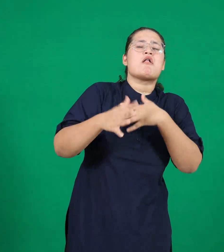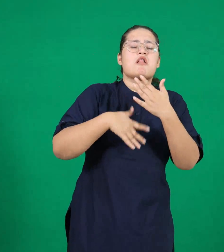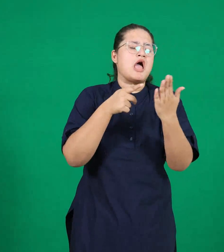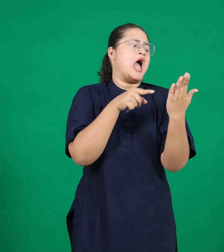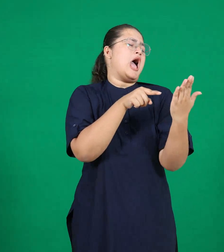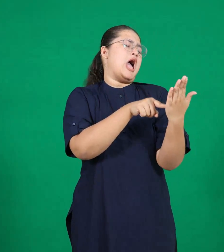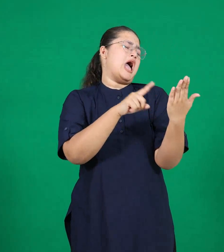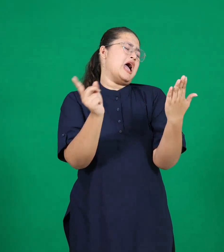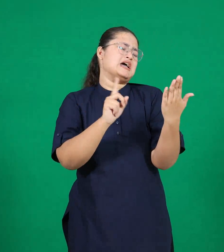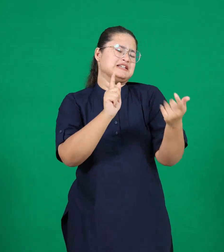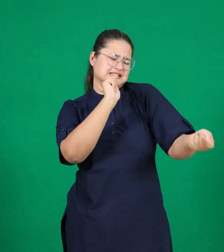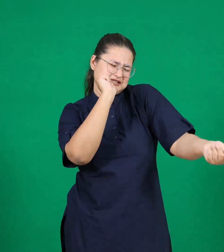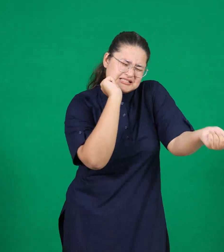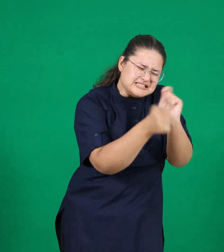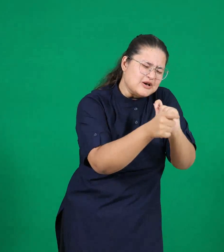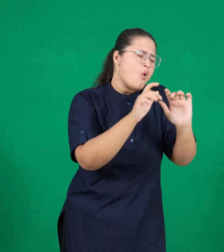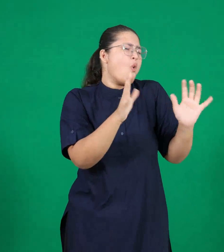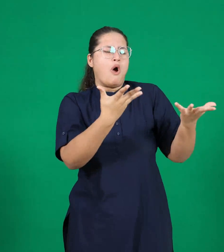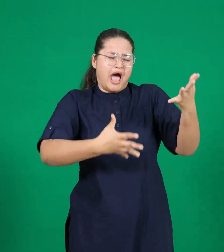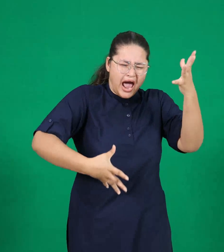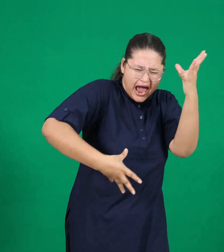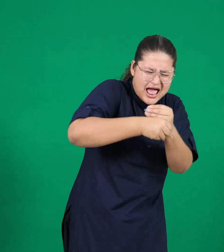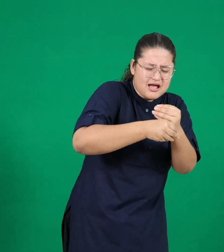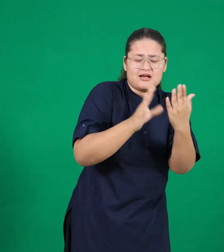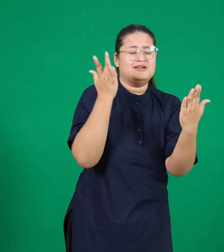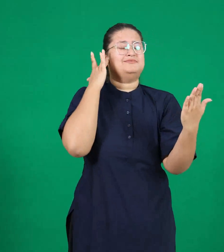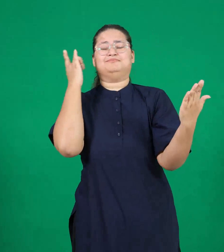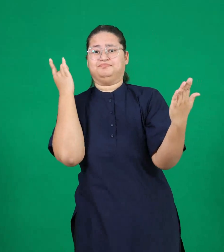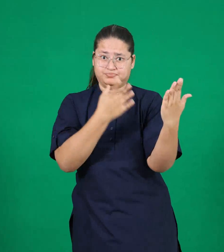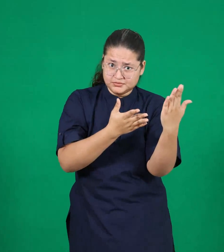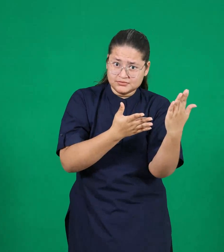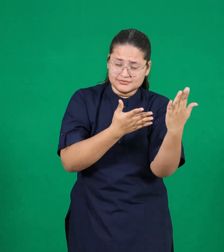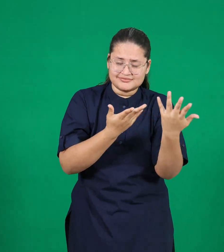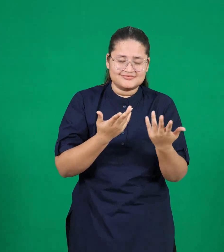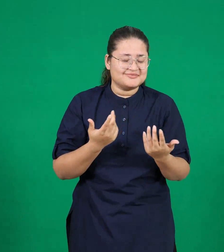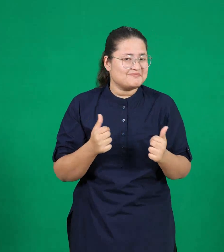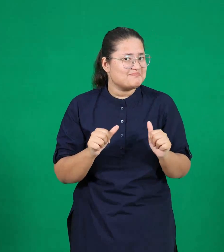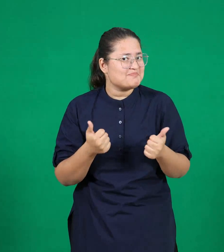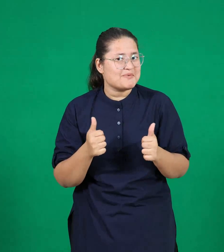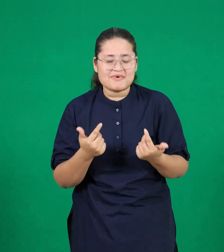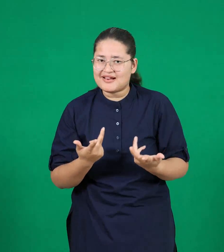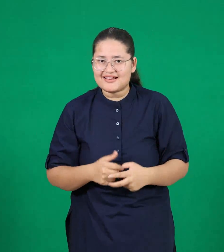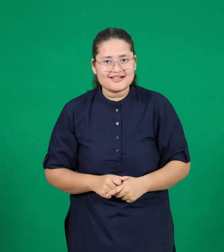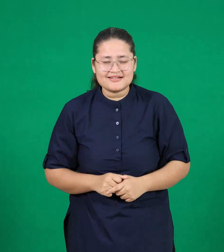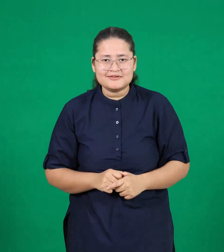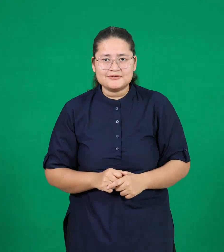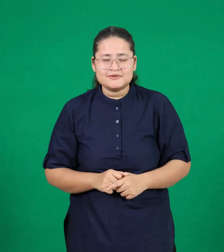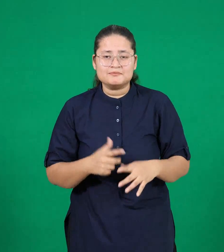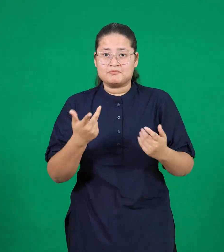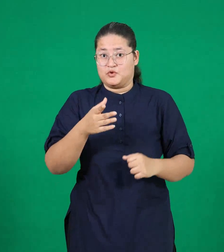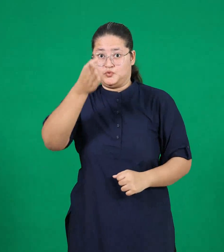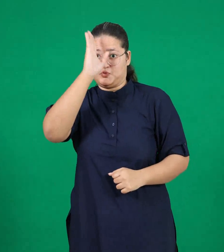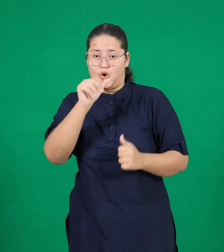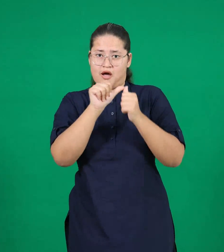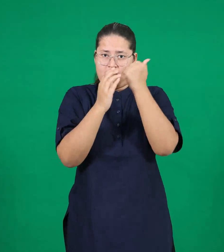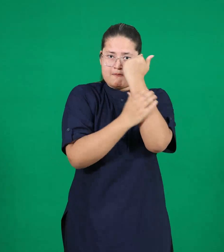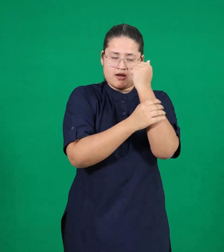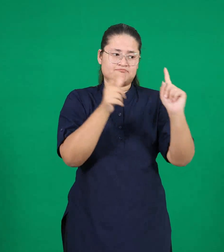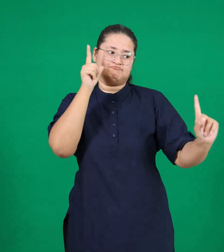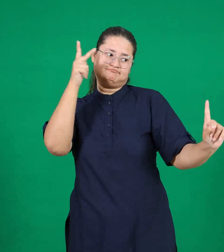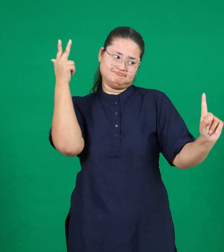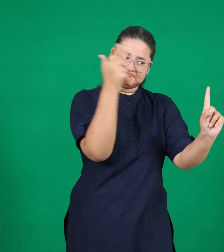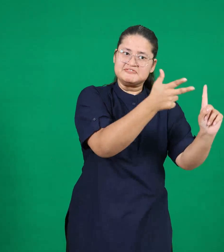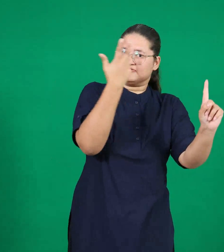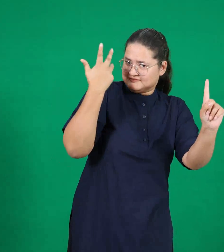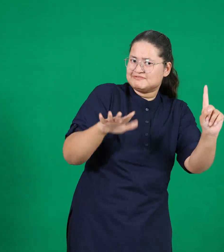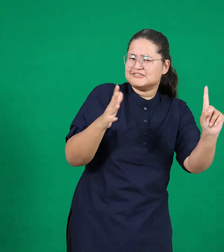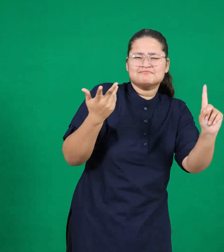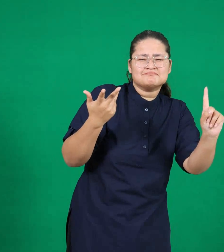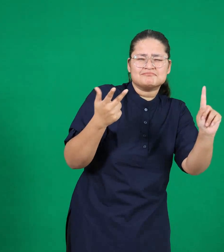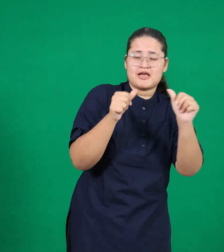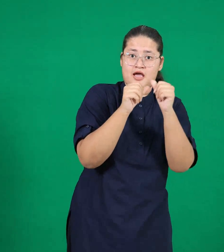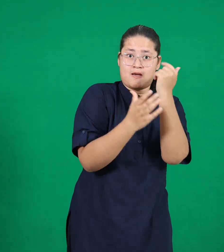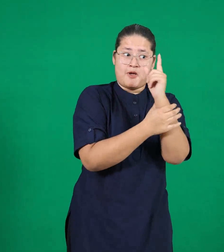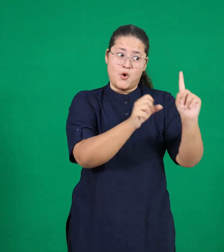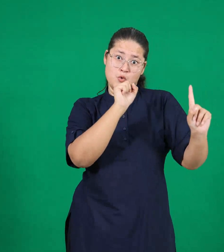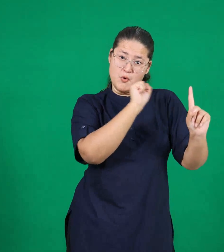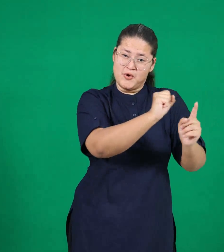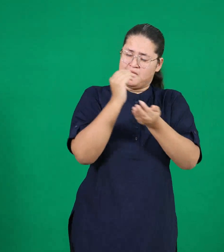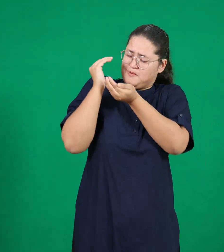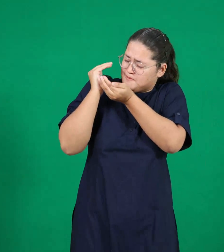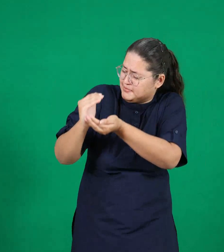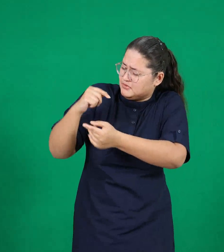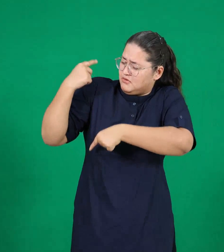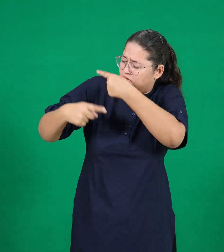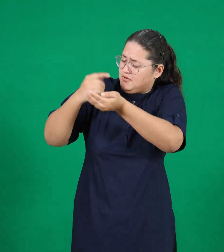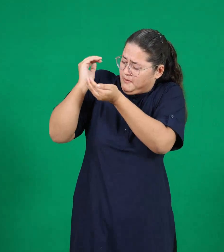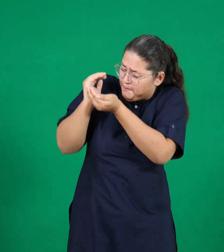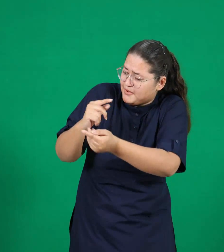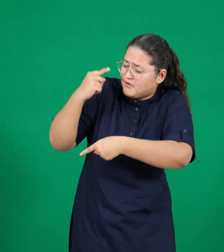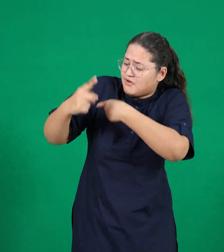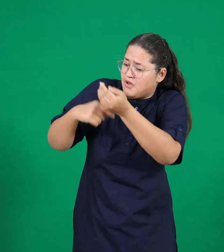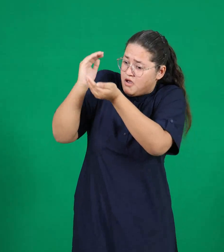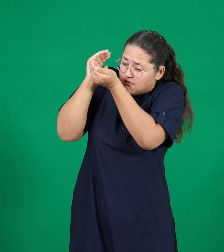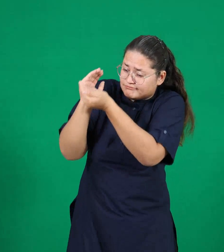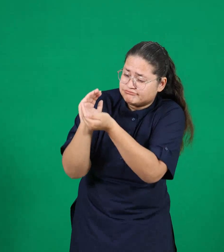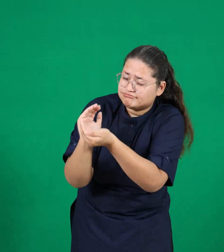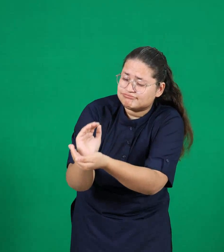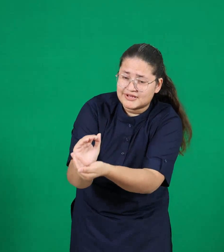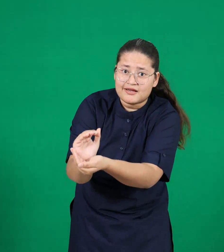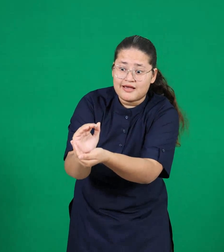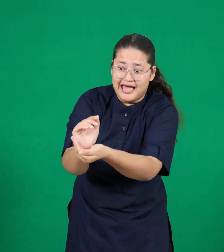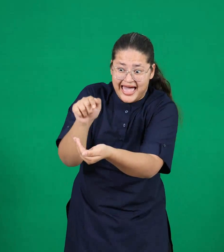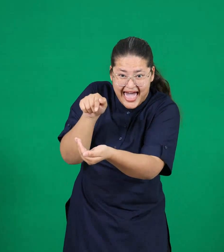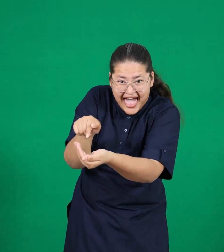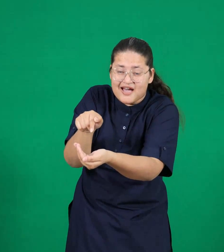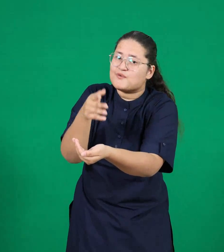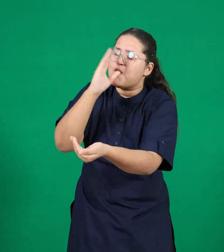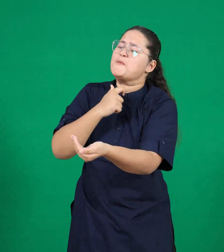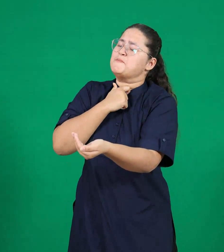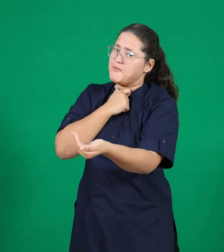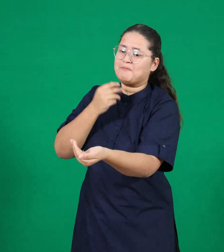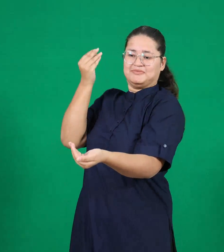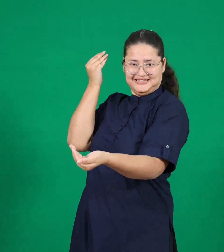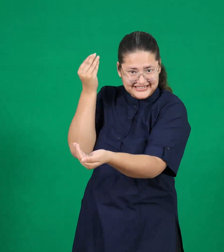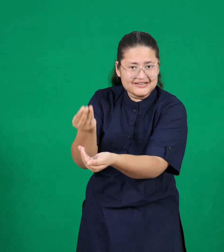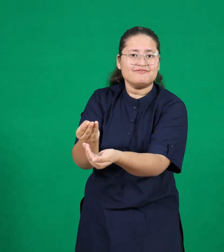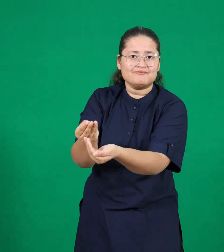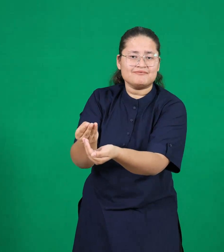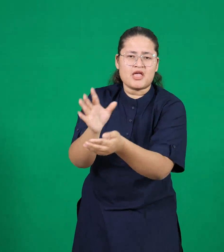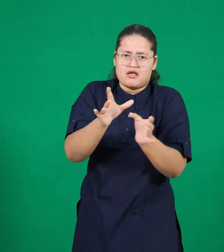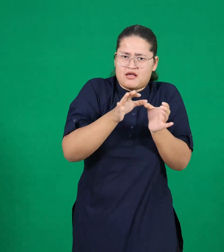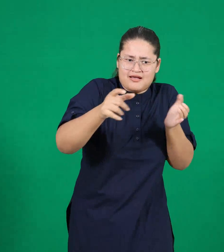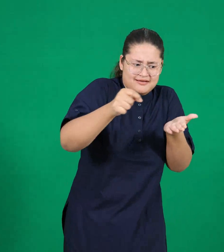The promises were spoken to Abraham and to his seed.